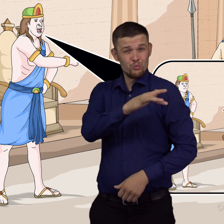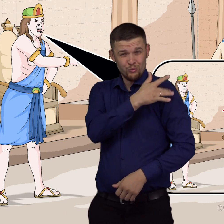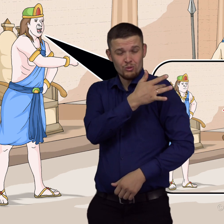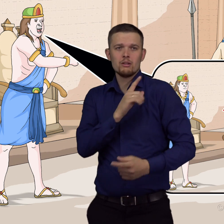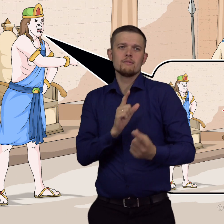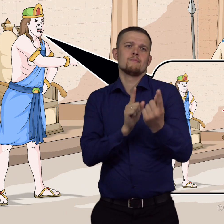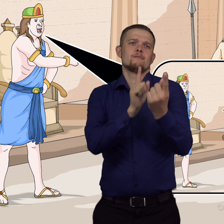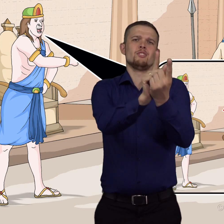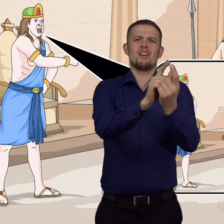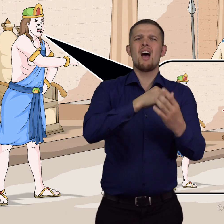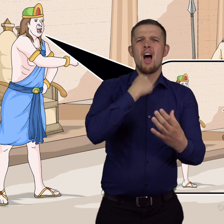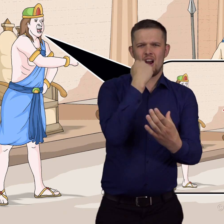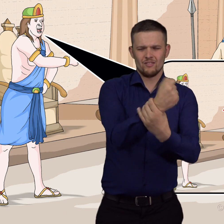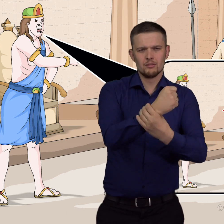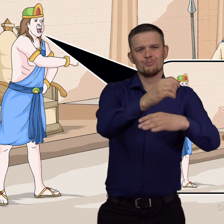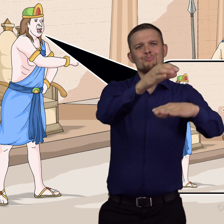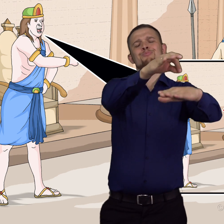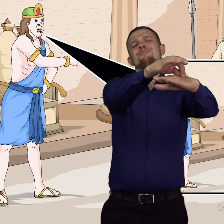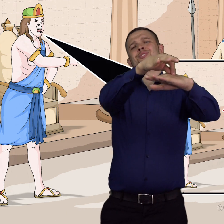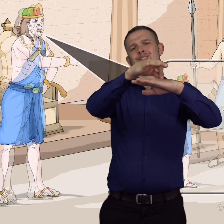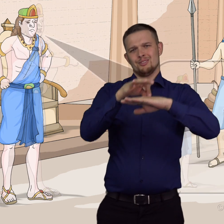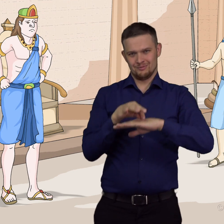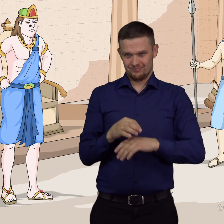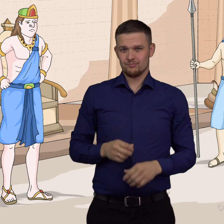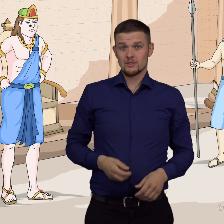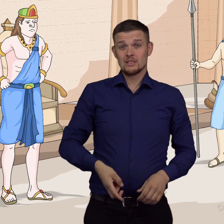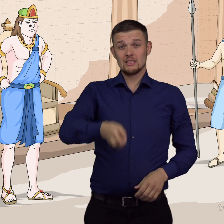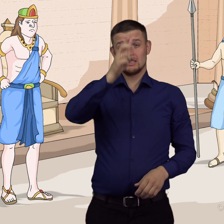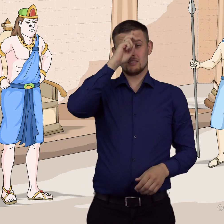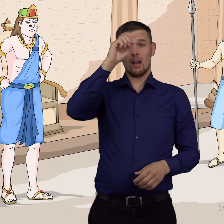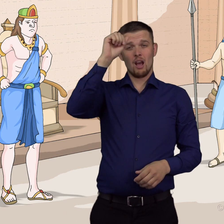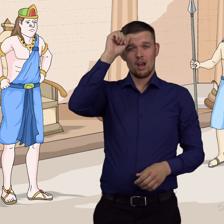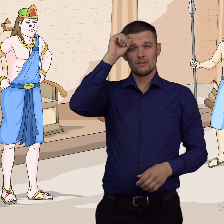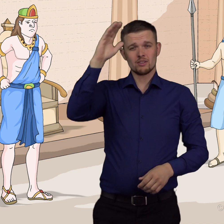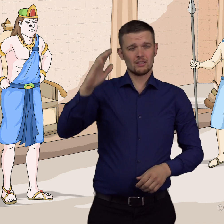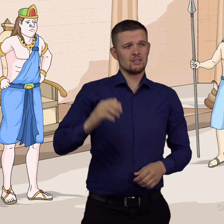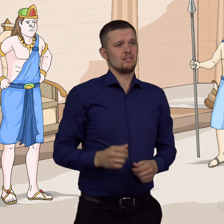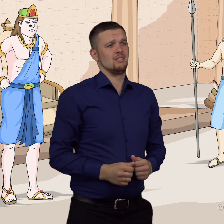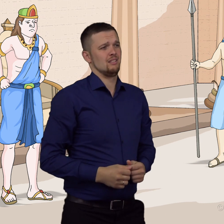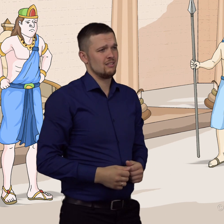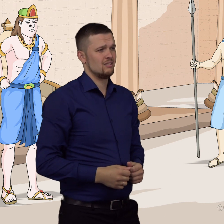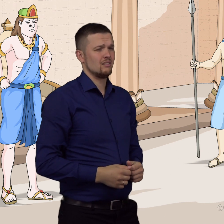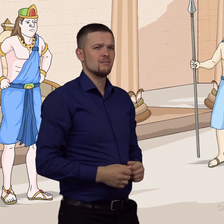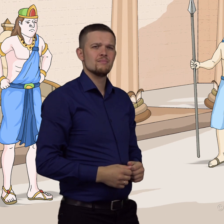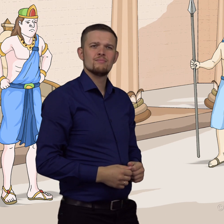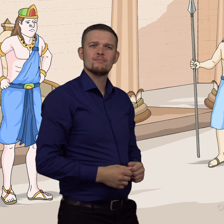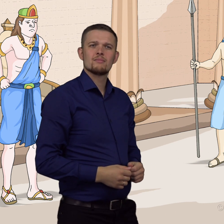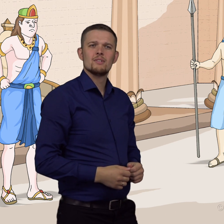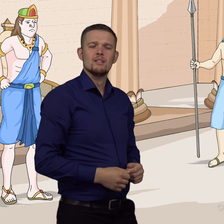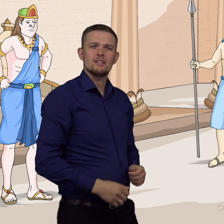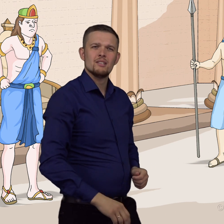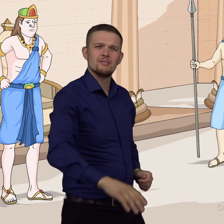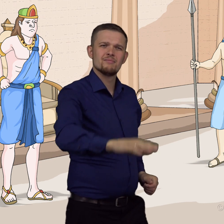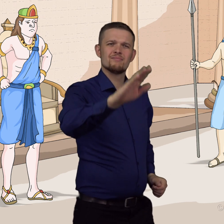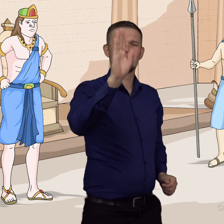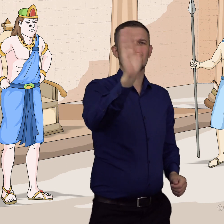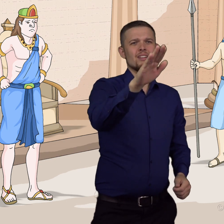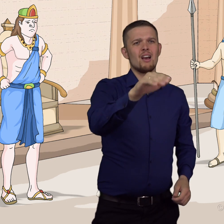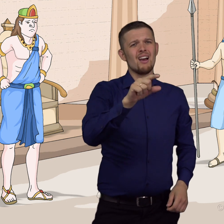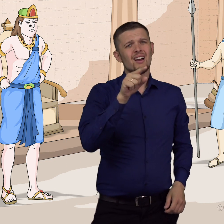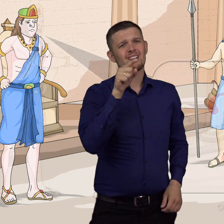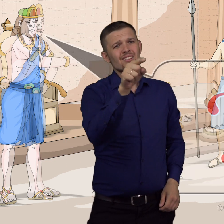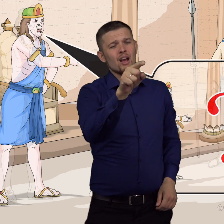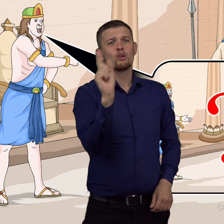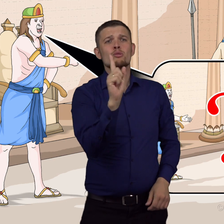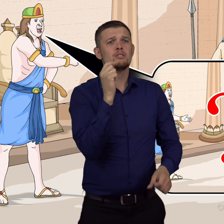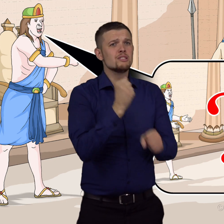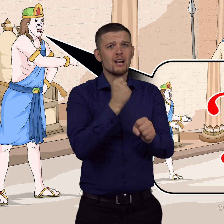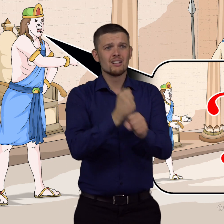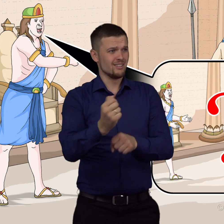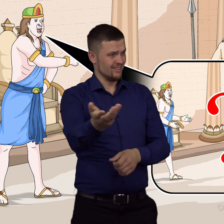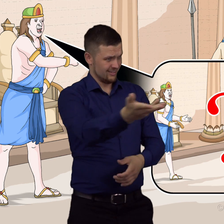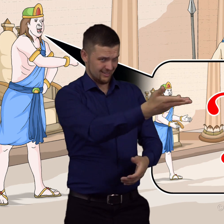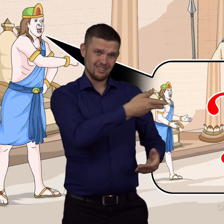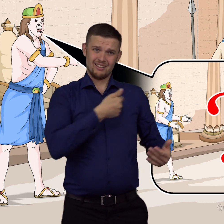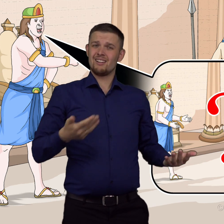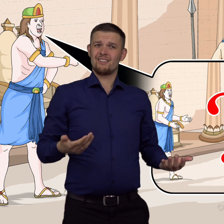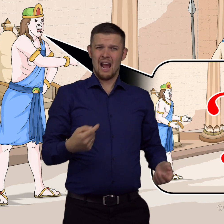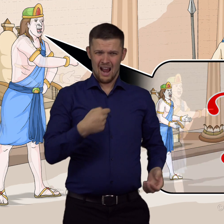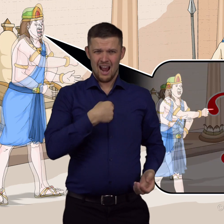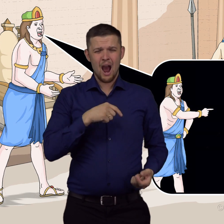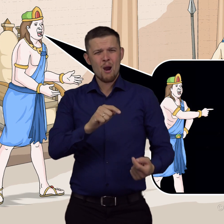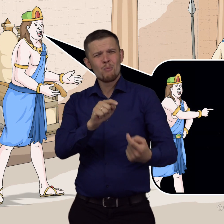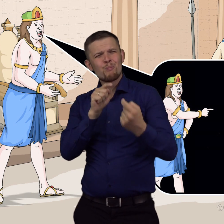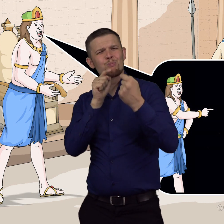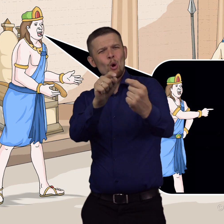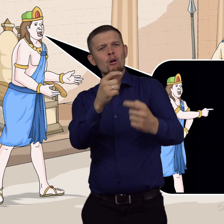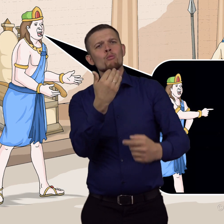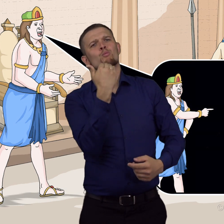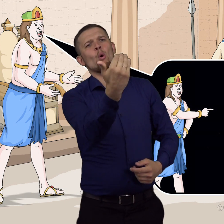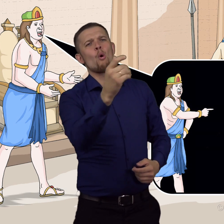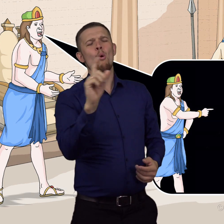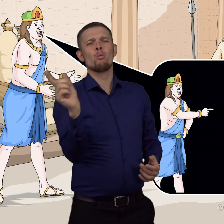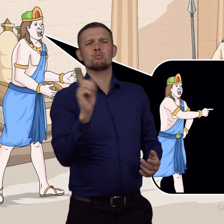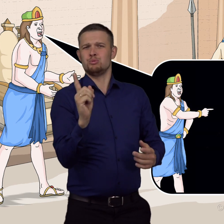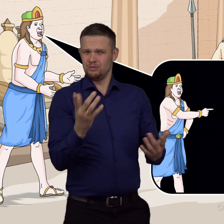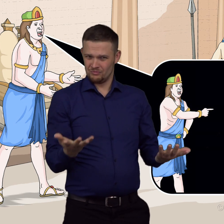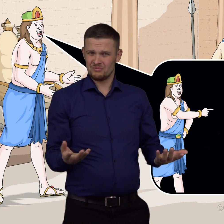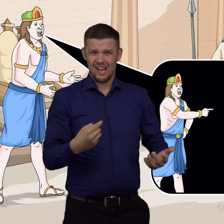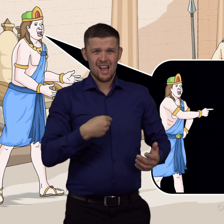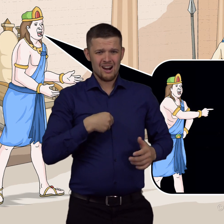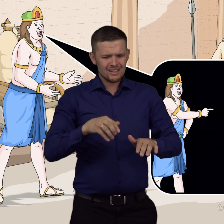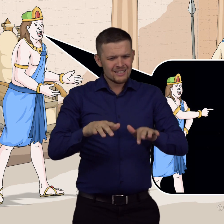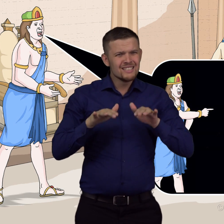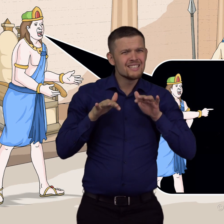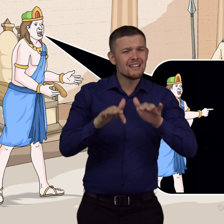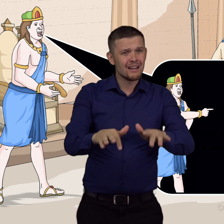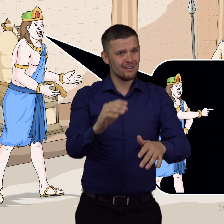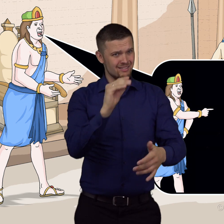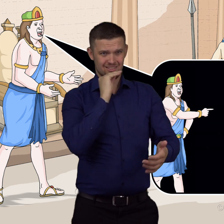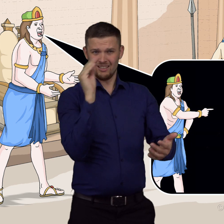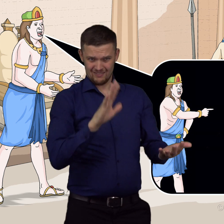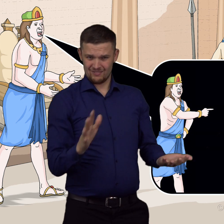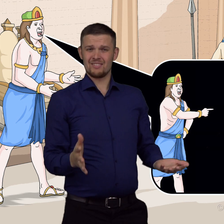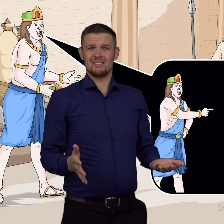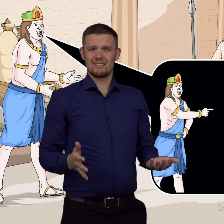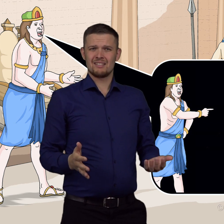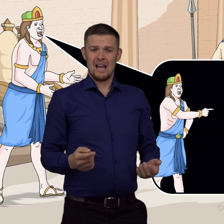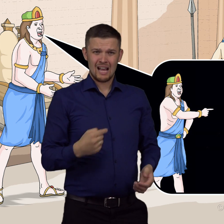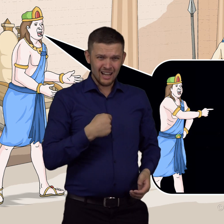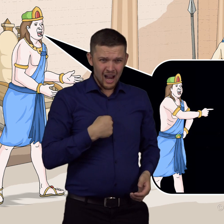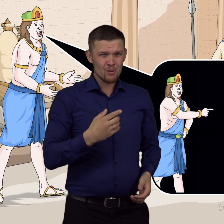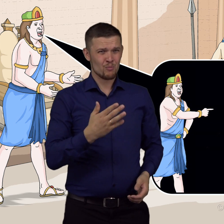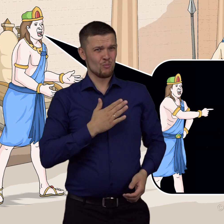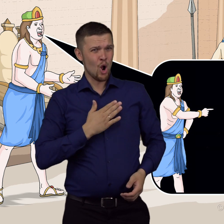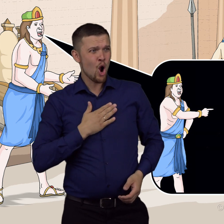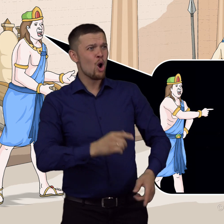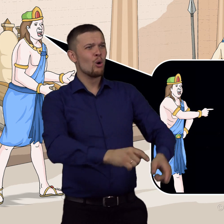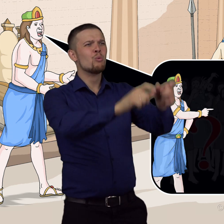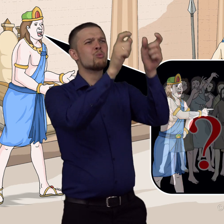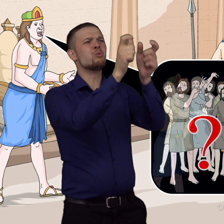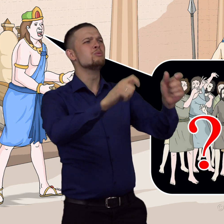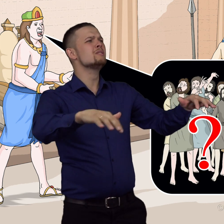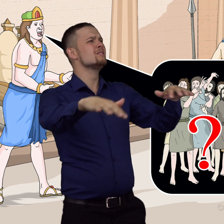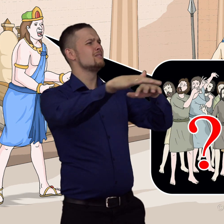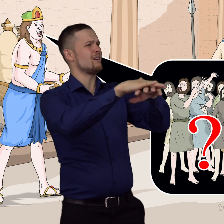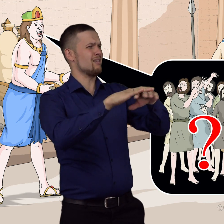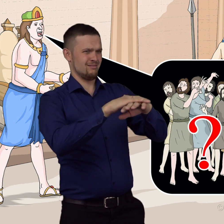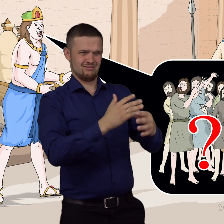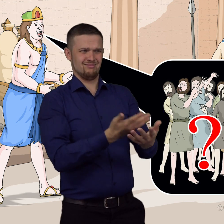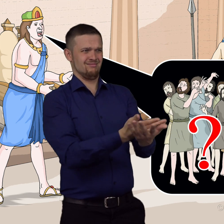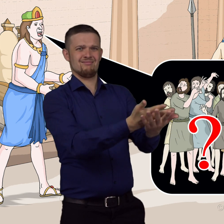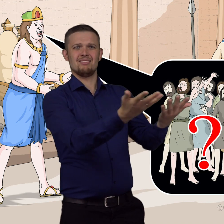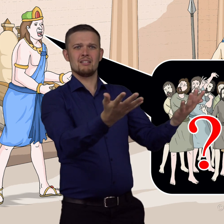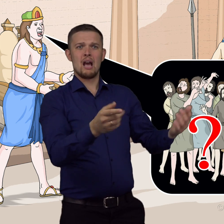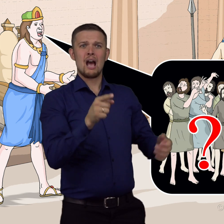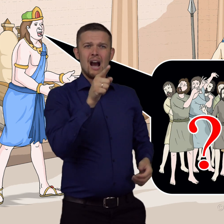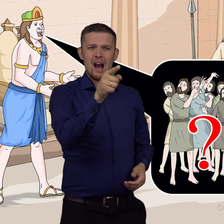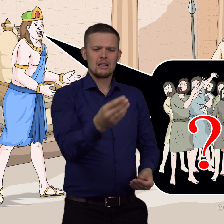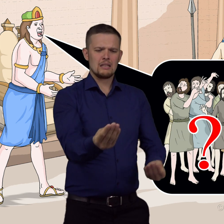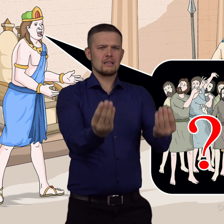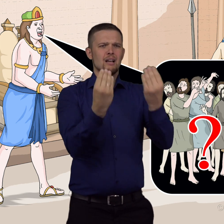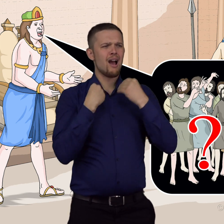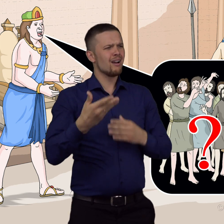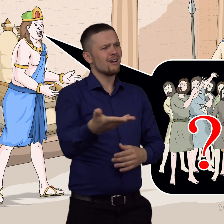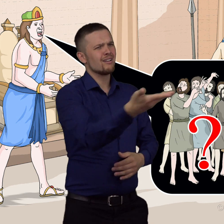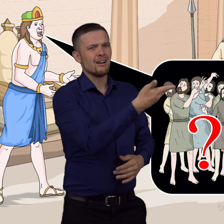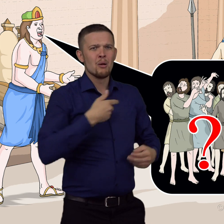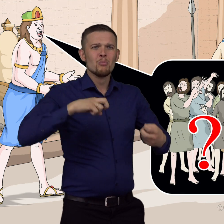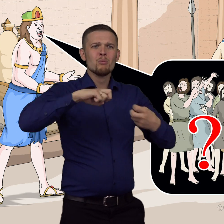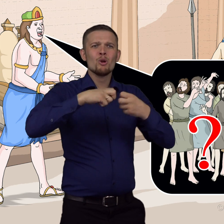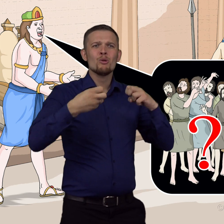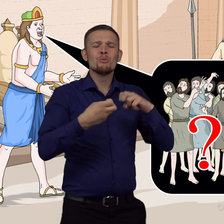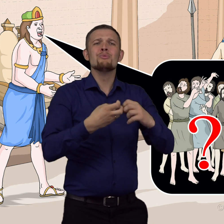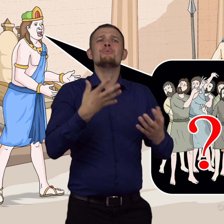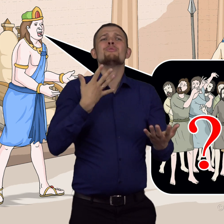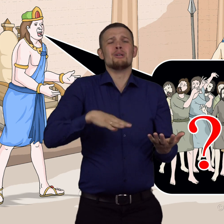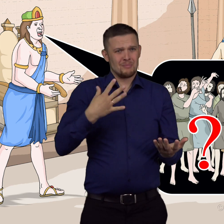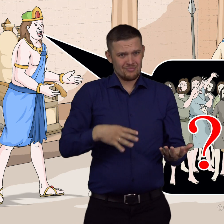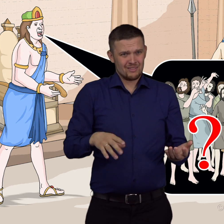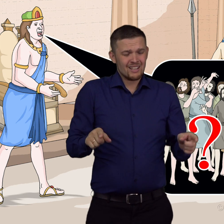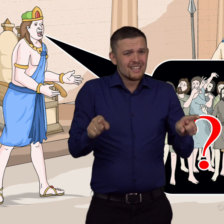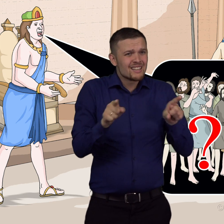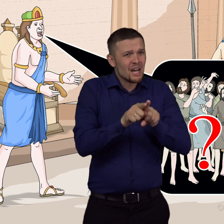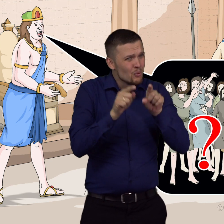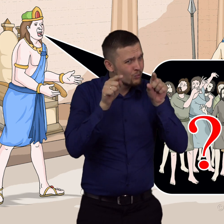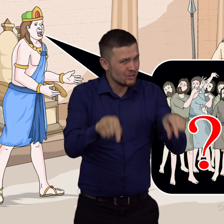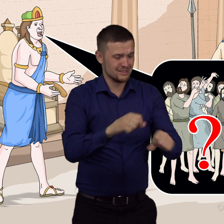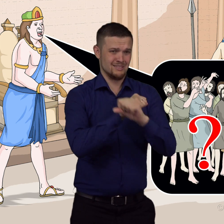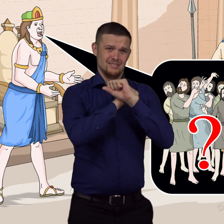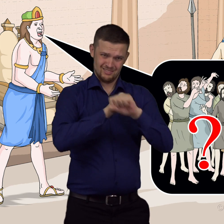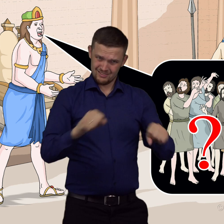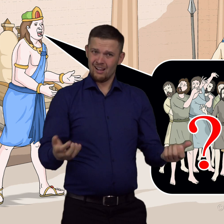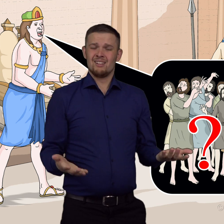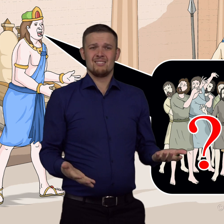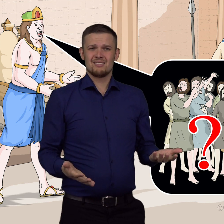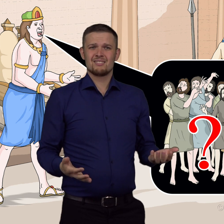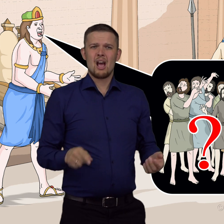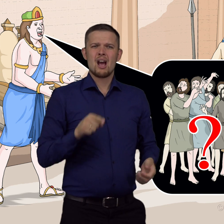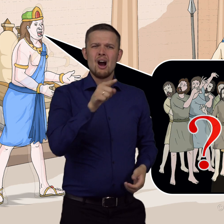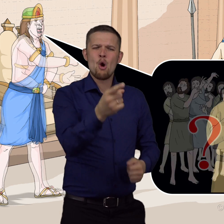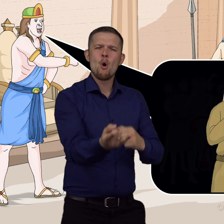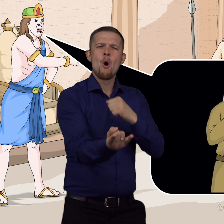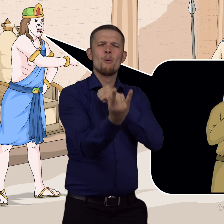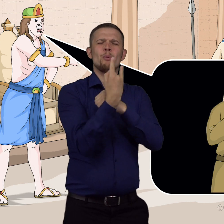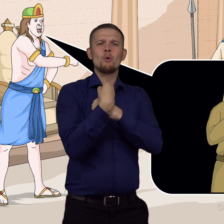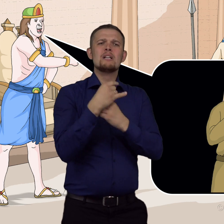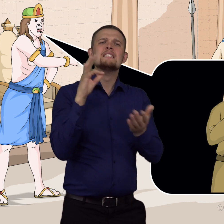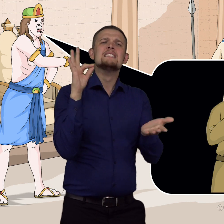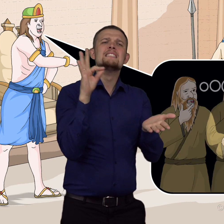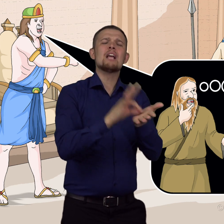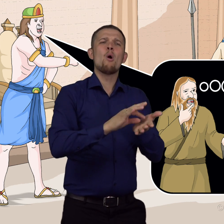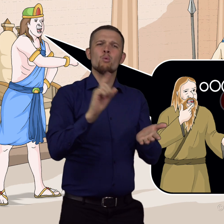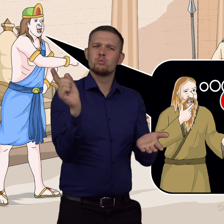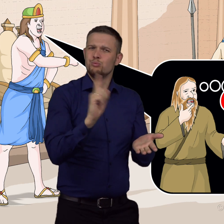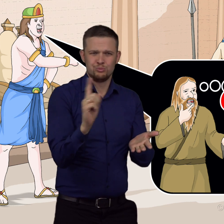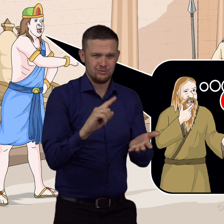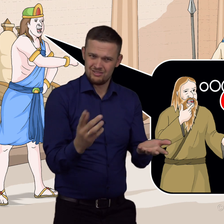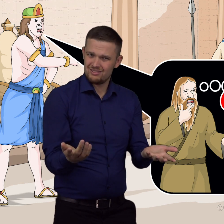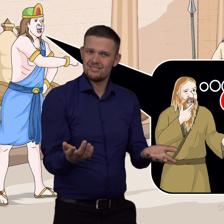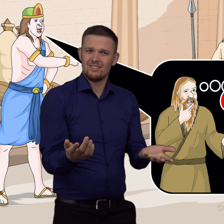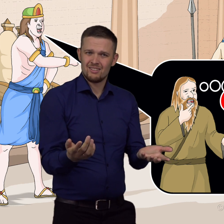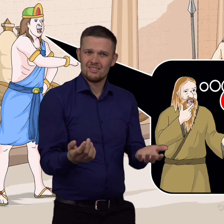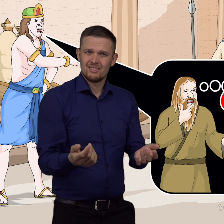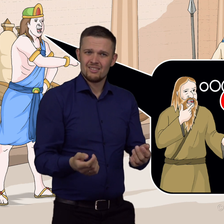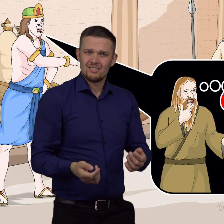How have I sinned against you, that you have brought such tremendous guilt upon me and my kingdom? You have done things to me that should not be done.”